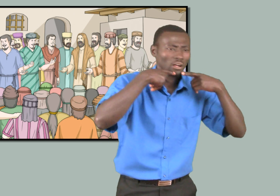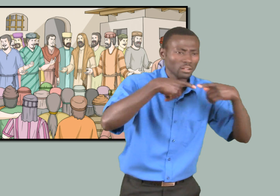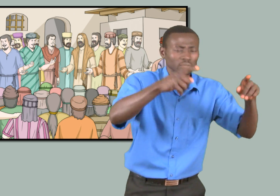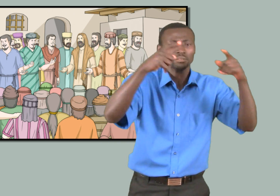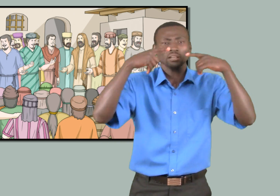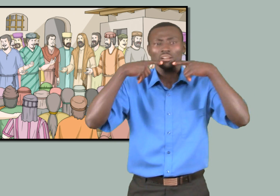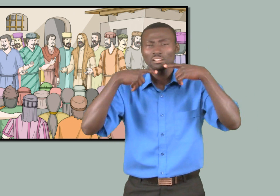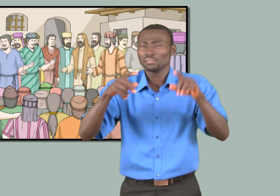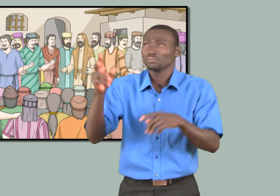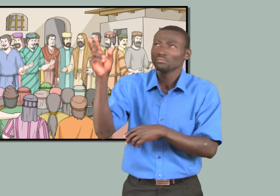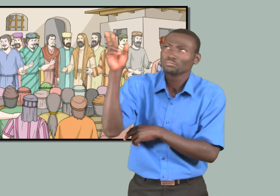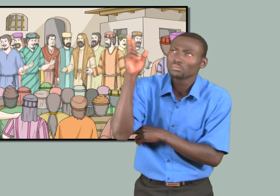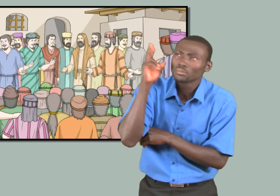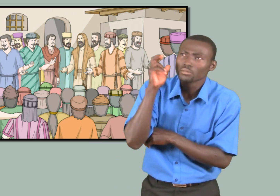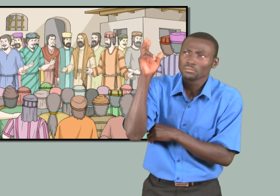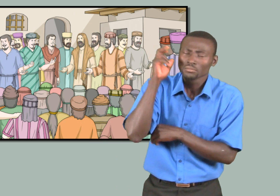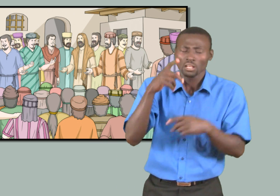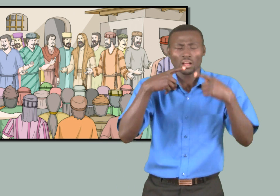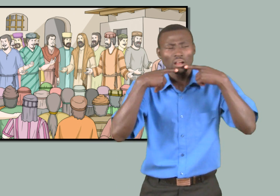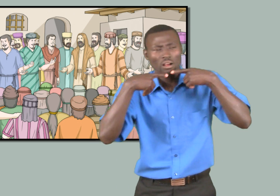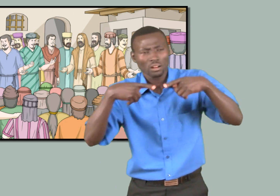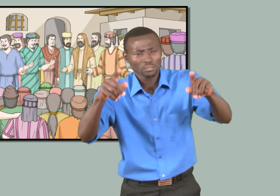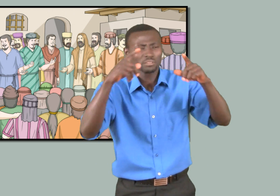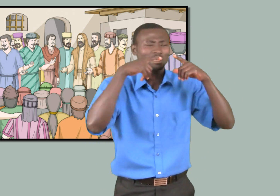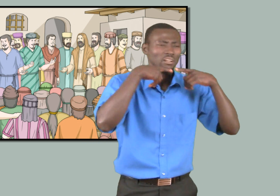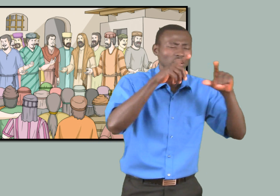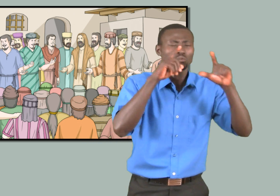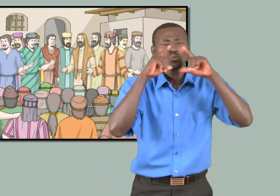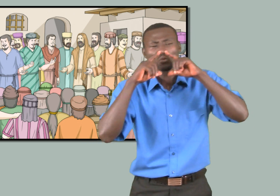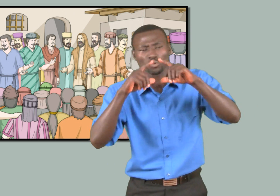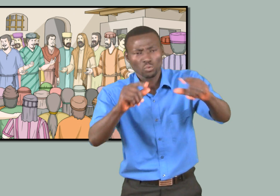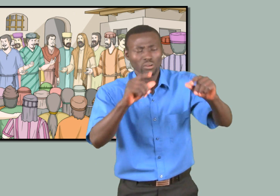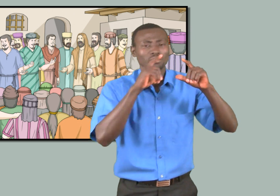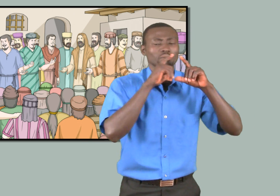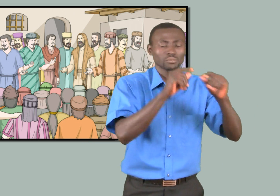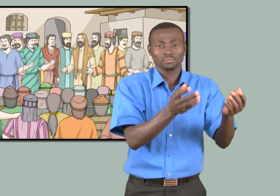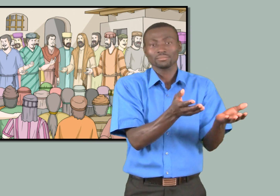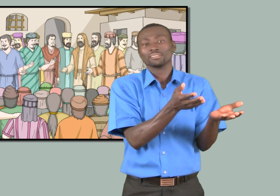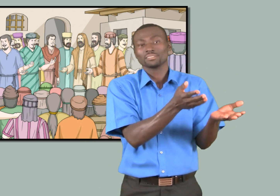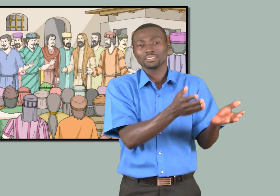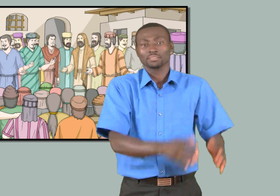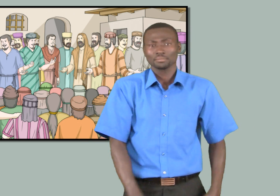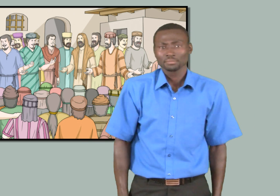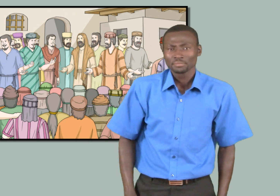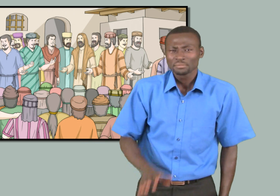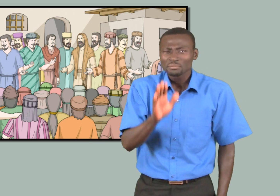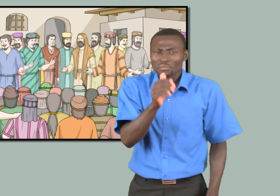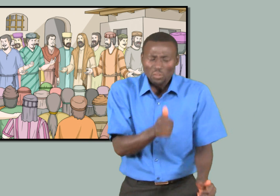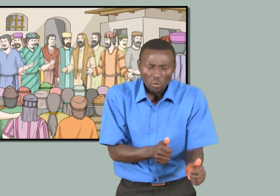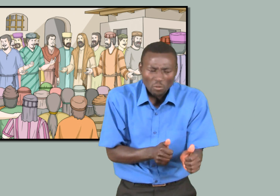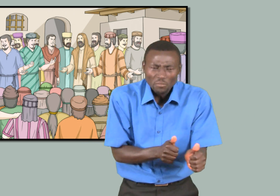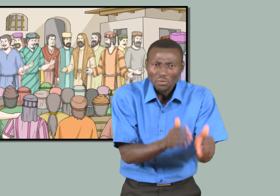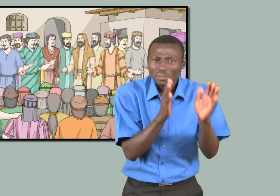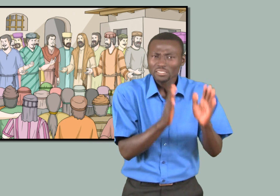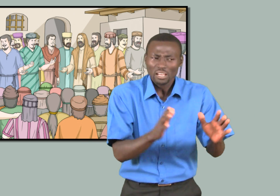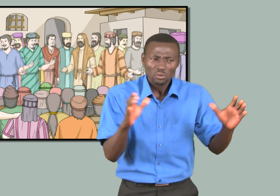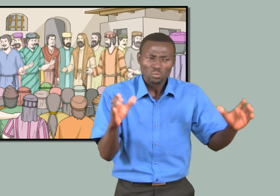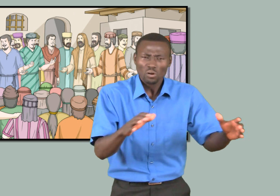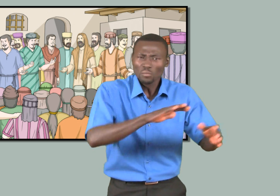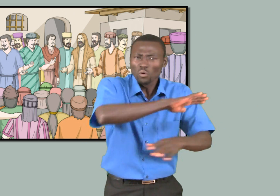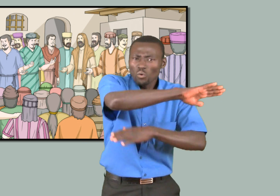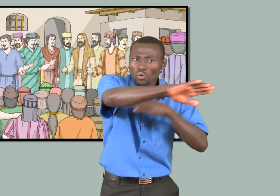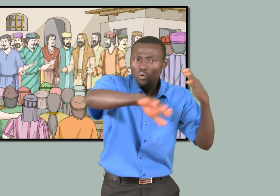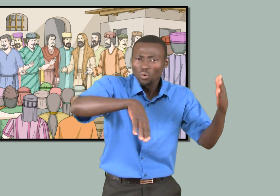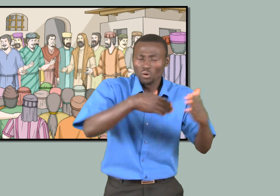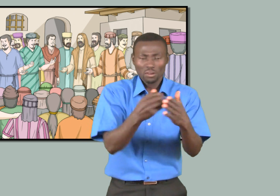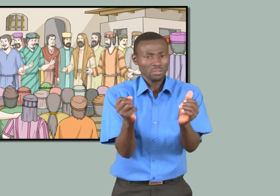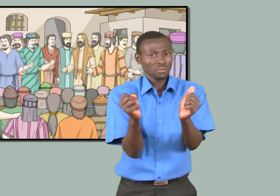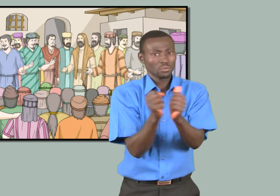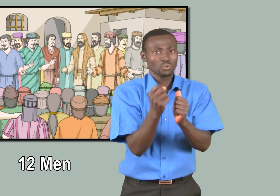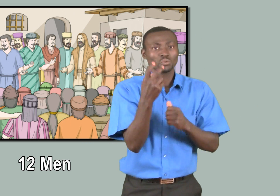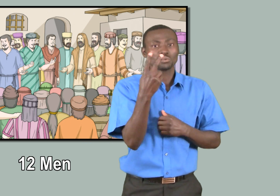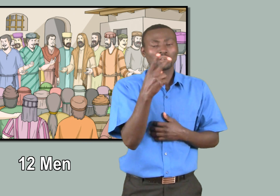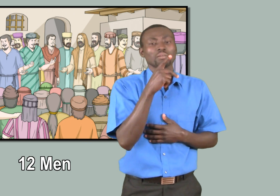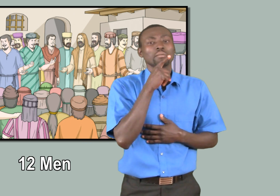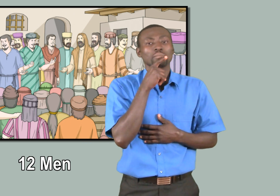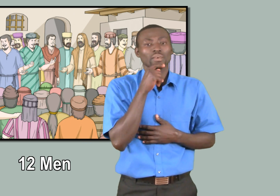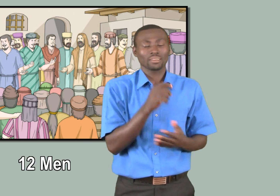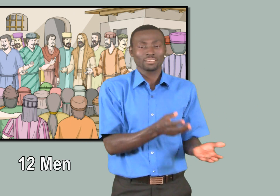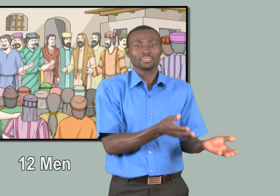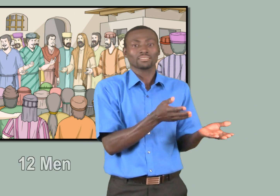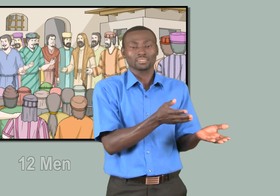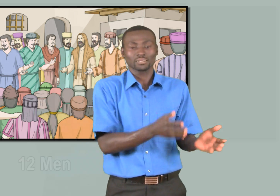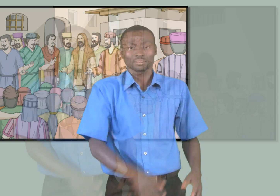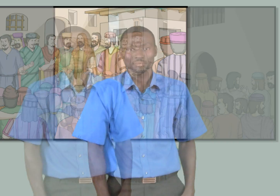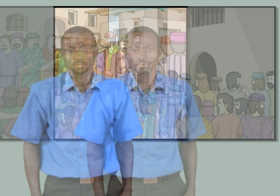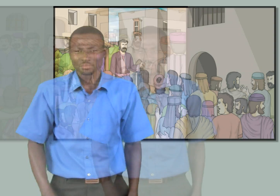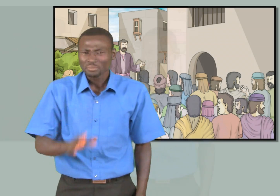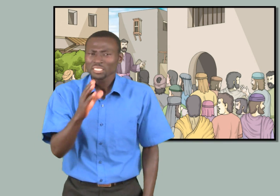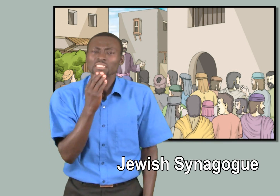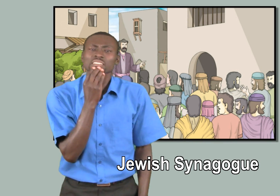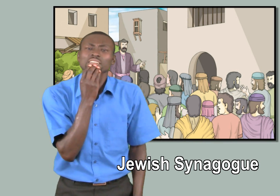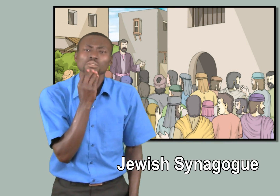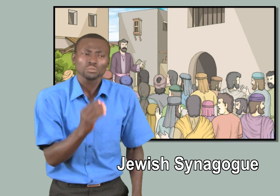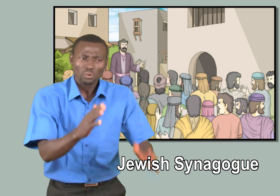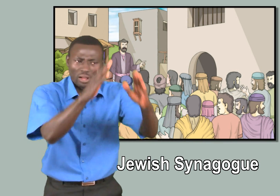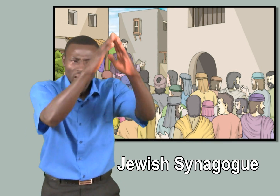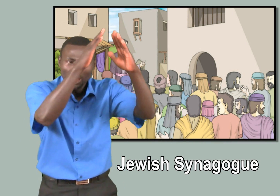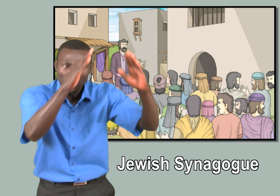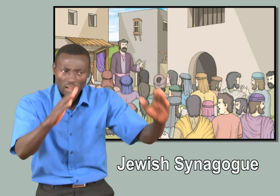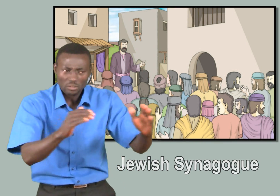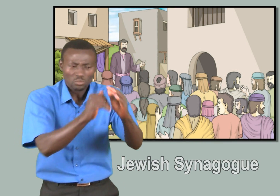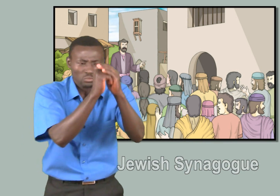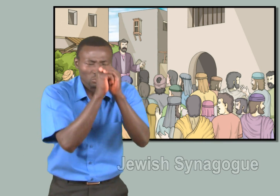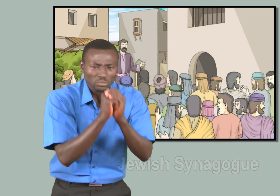There were about twelve men in all.